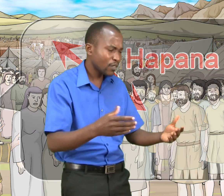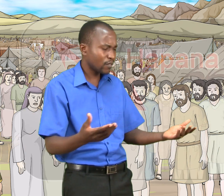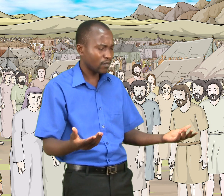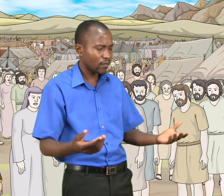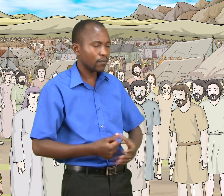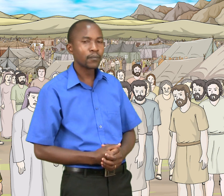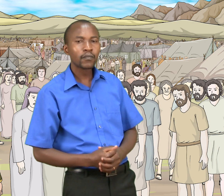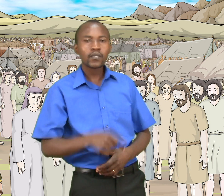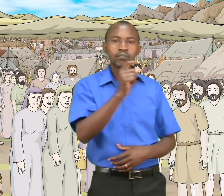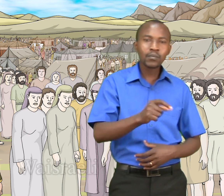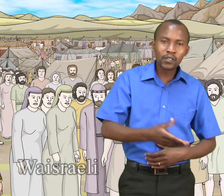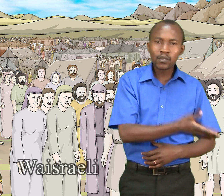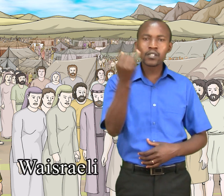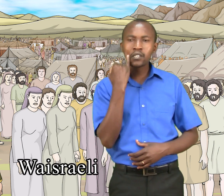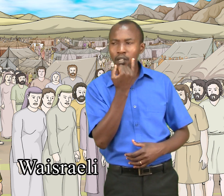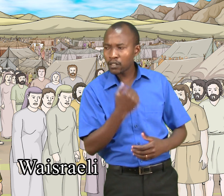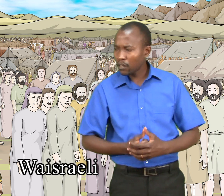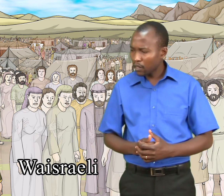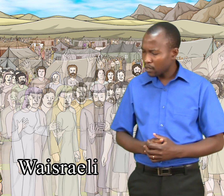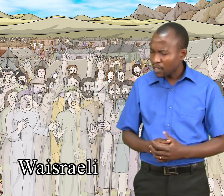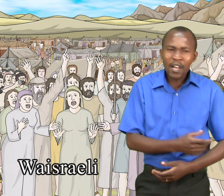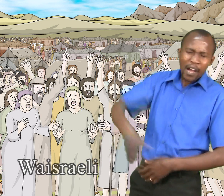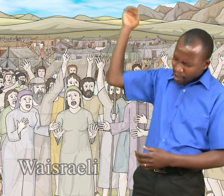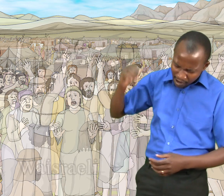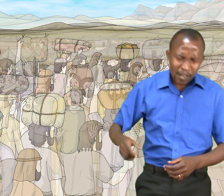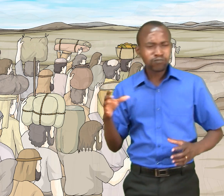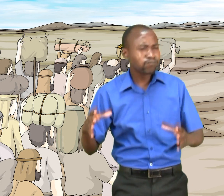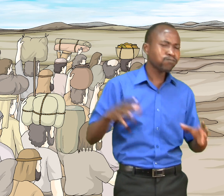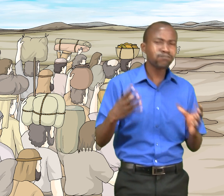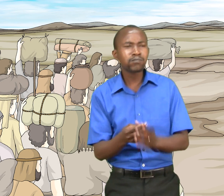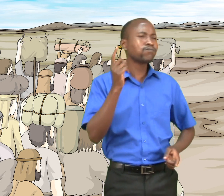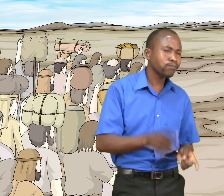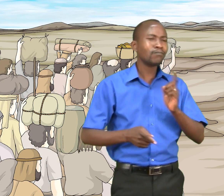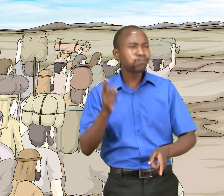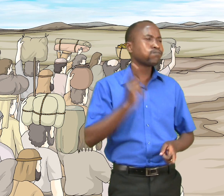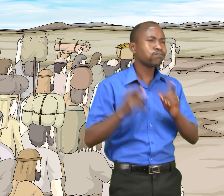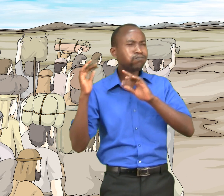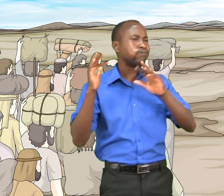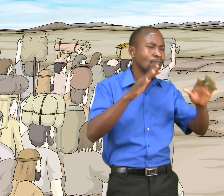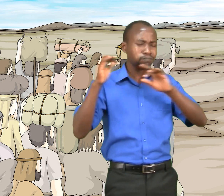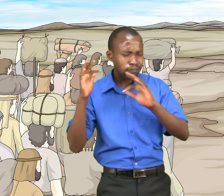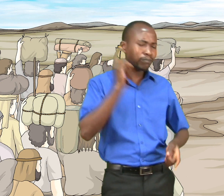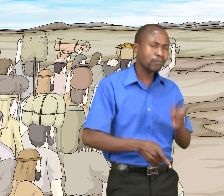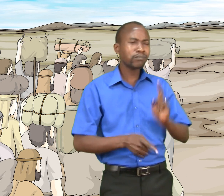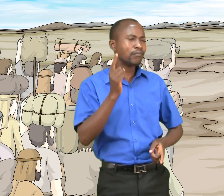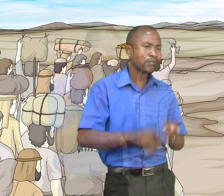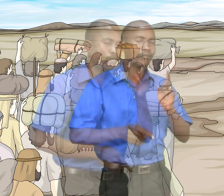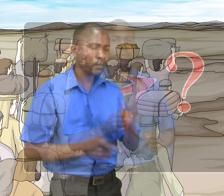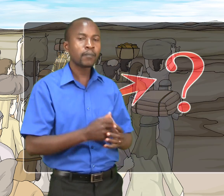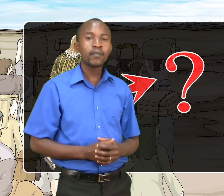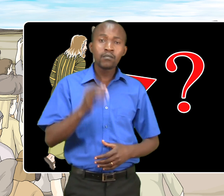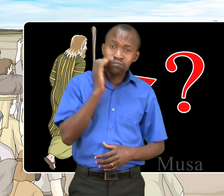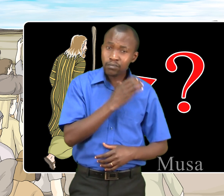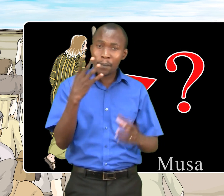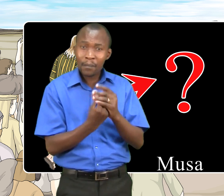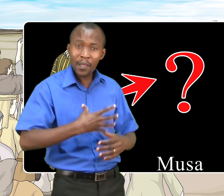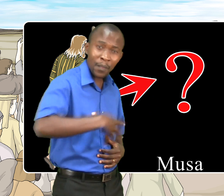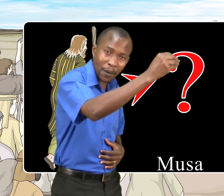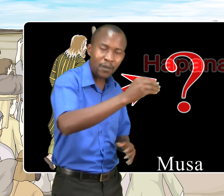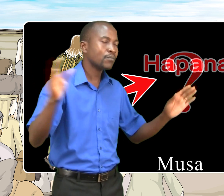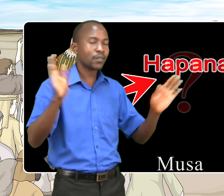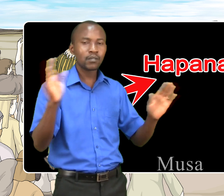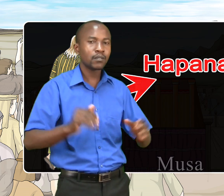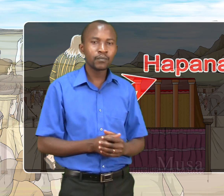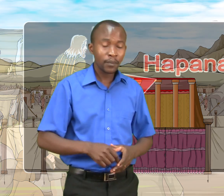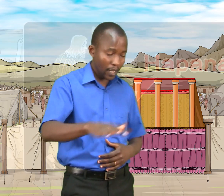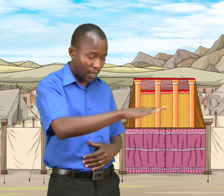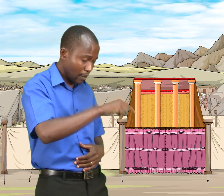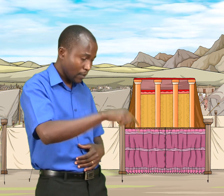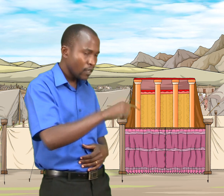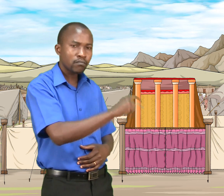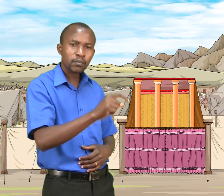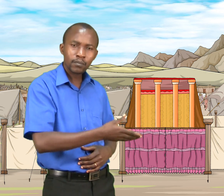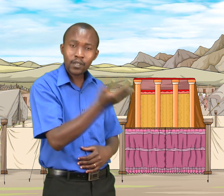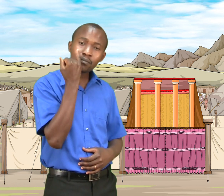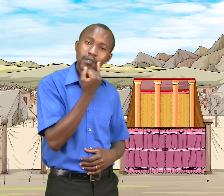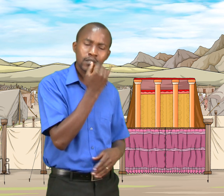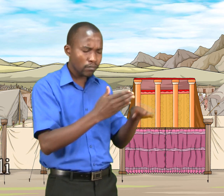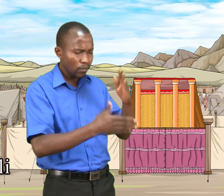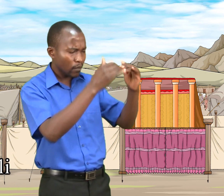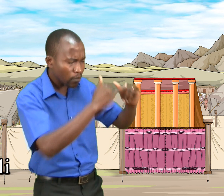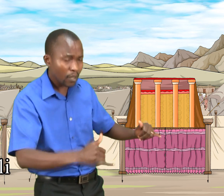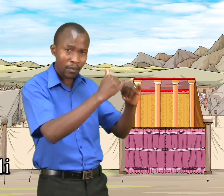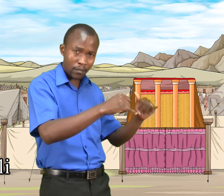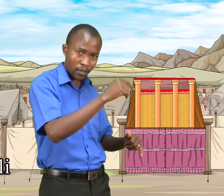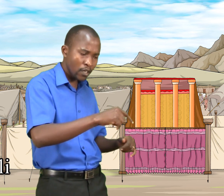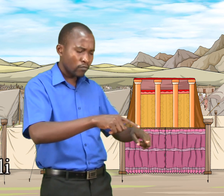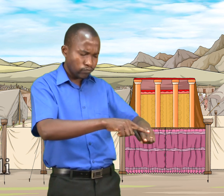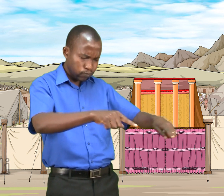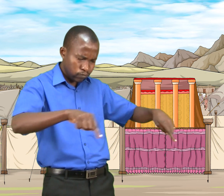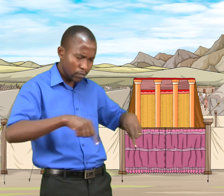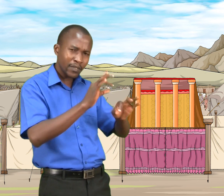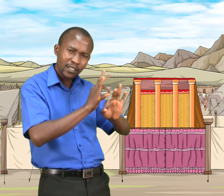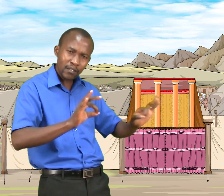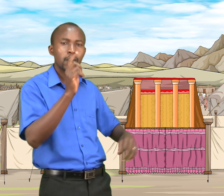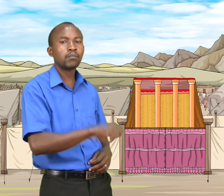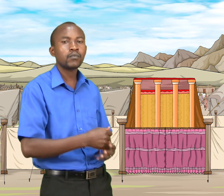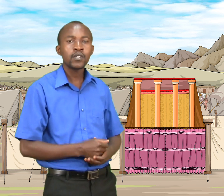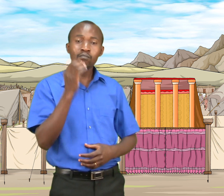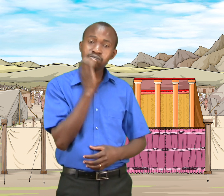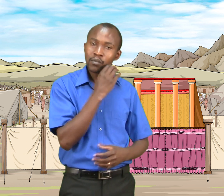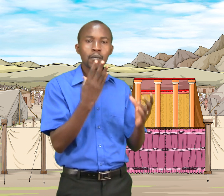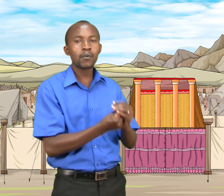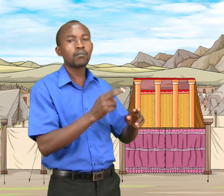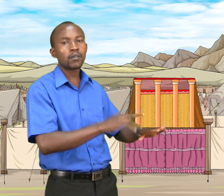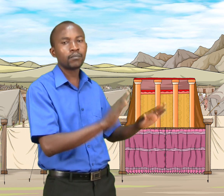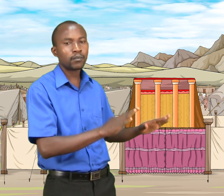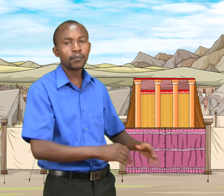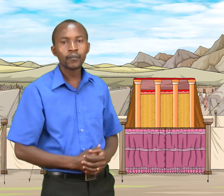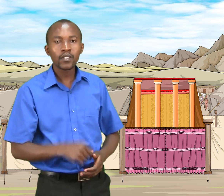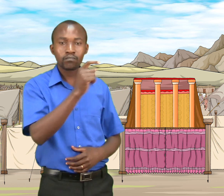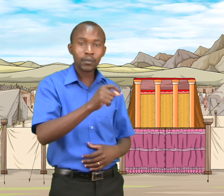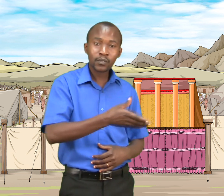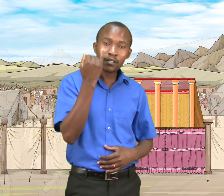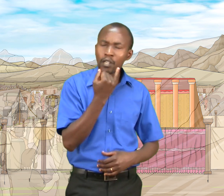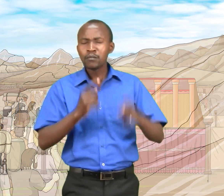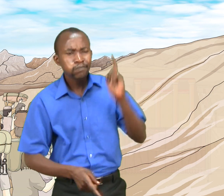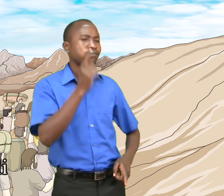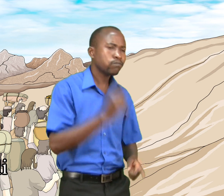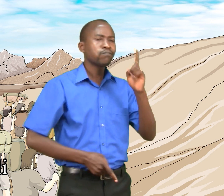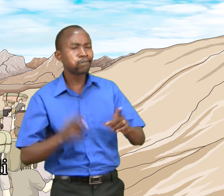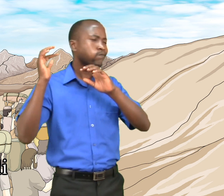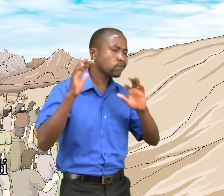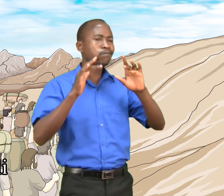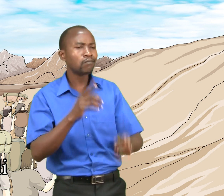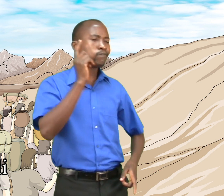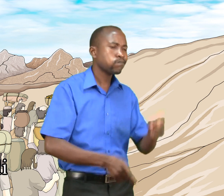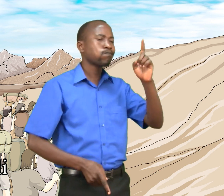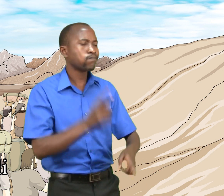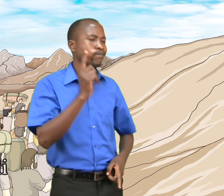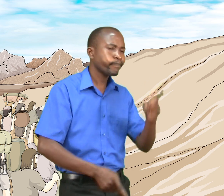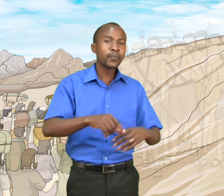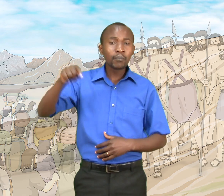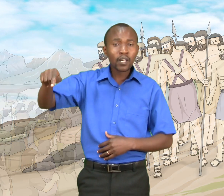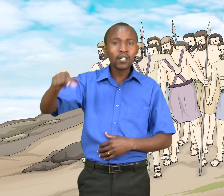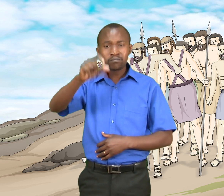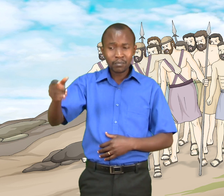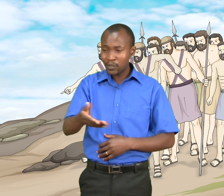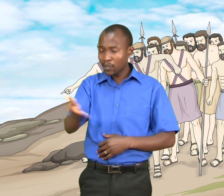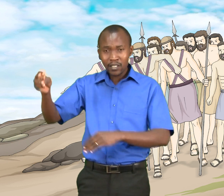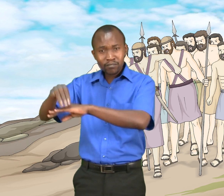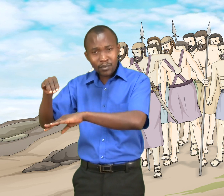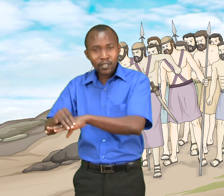But they dared to go up to the ridge of the hill country, though neither Moses nor the ark of the covenant of the LORD moved from the camp.